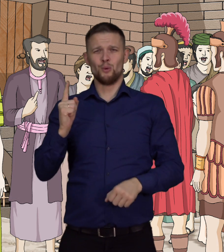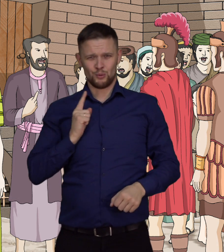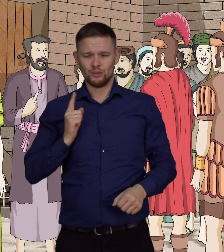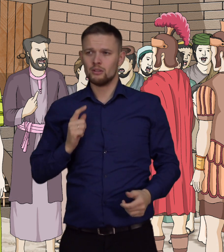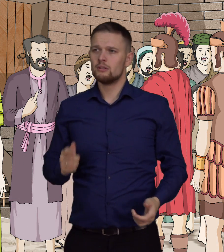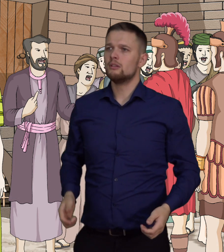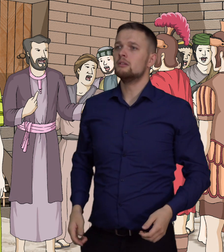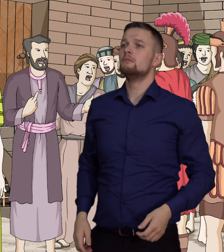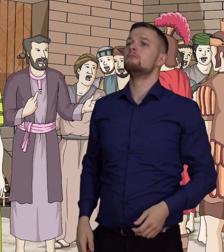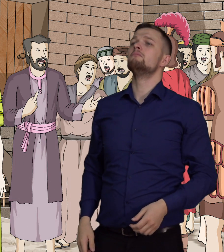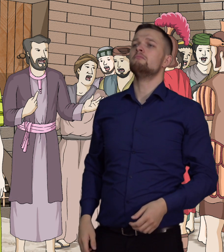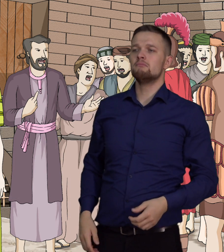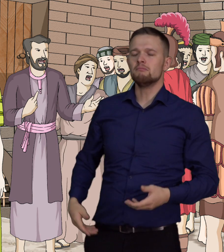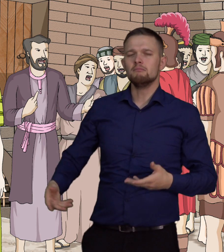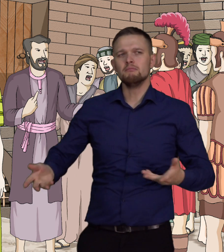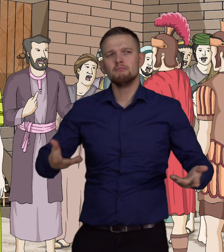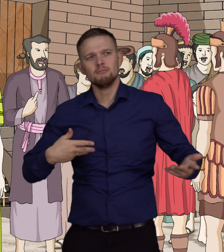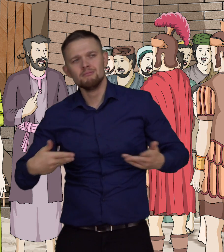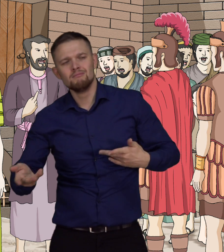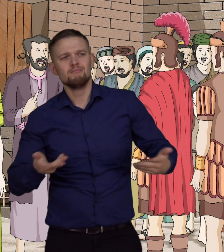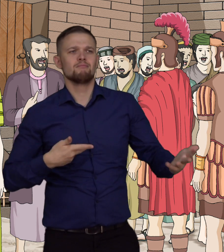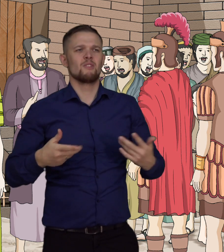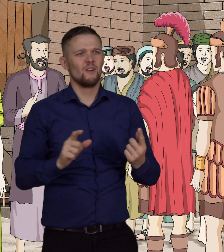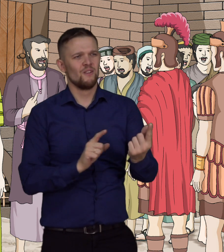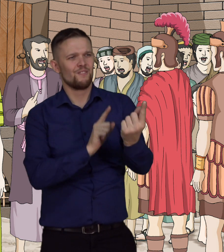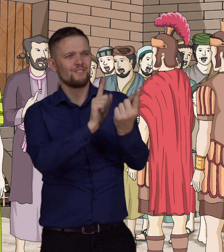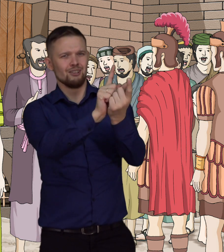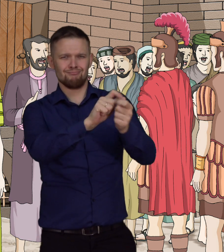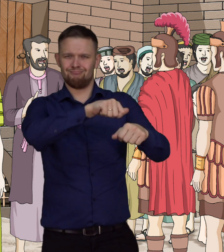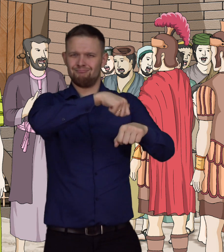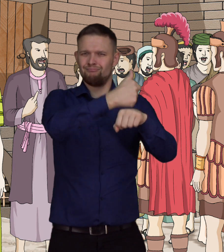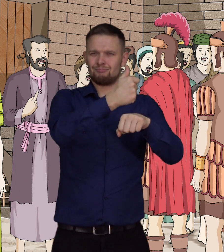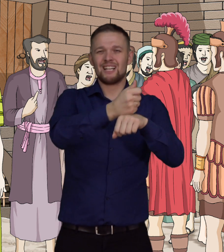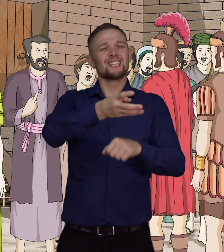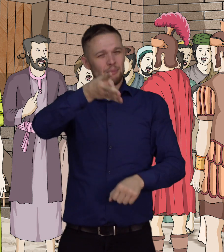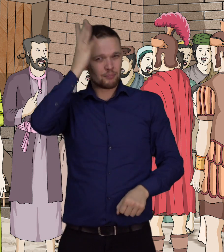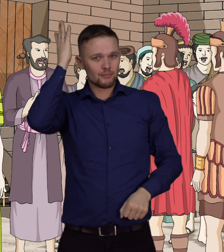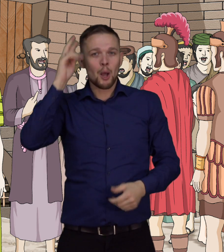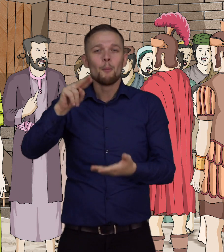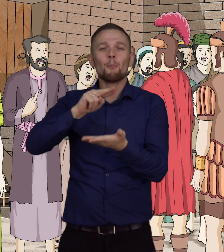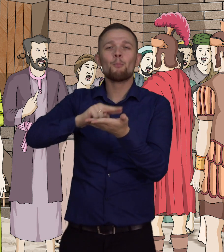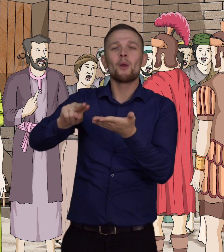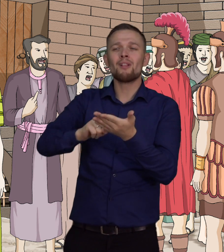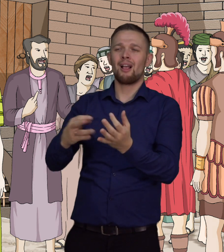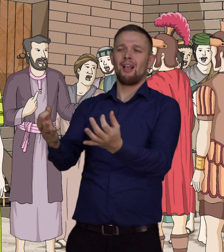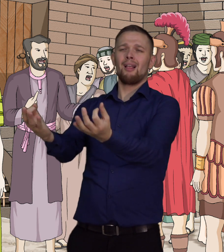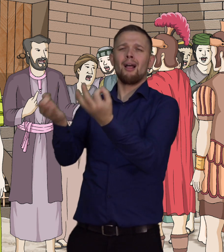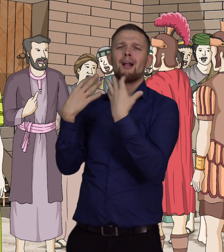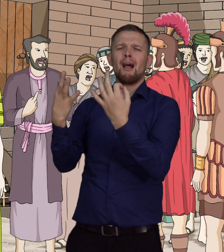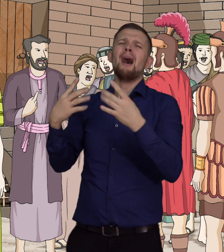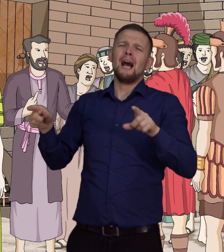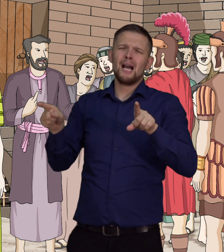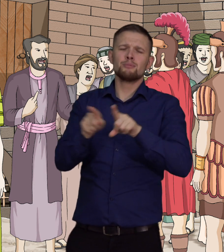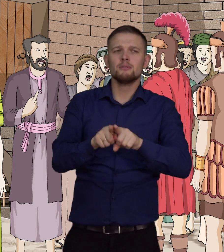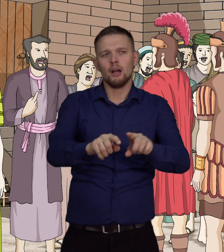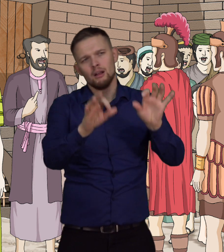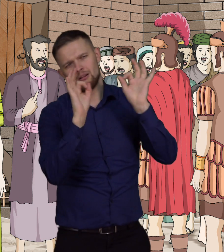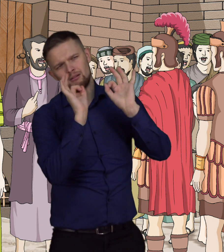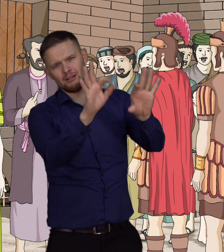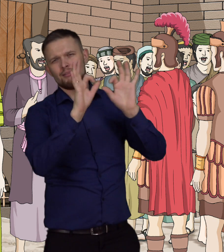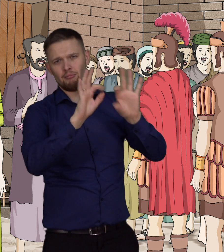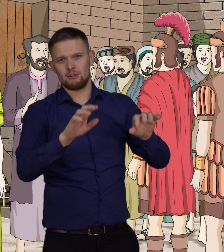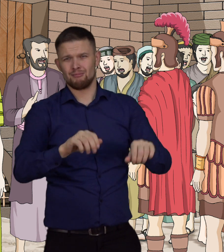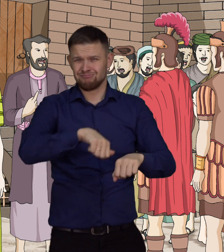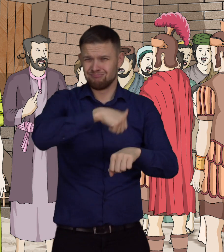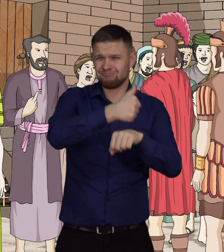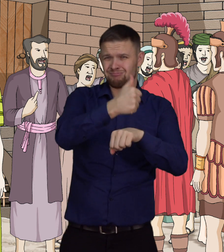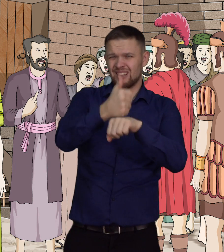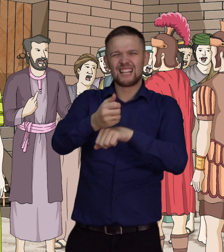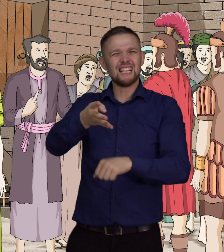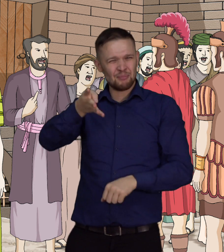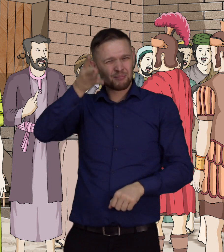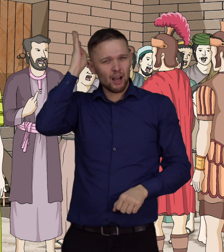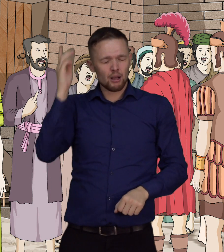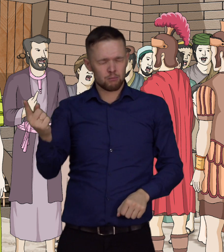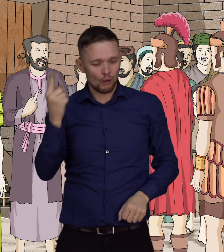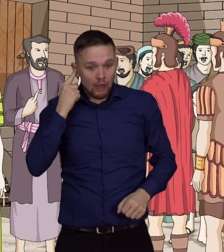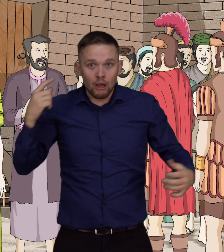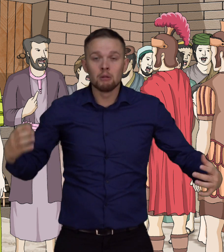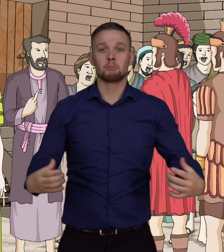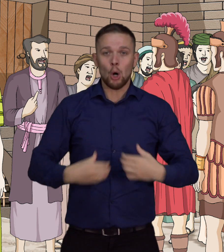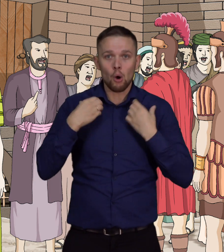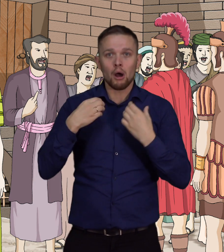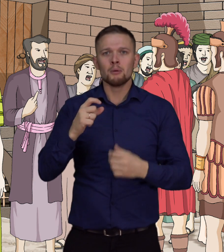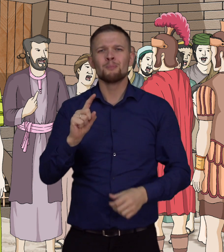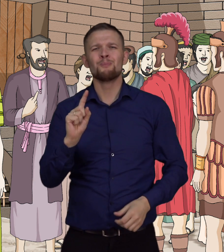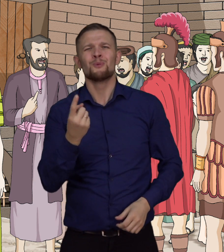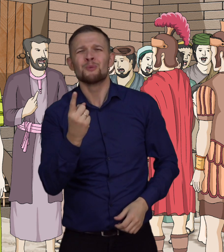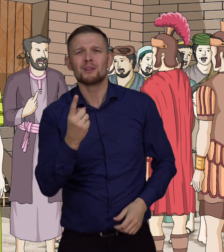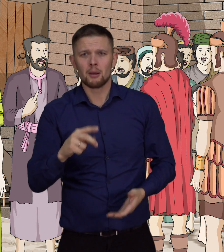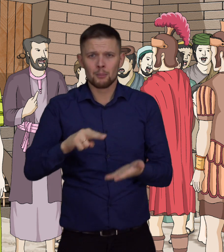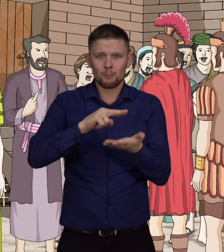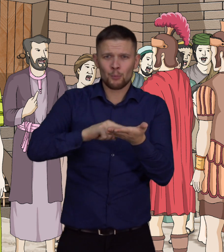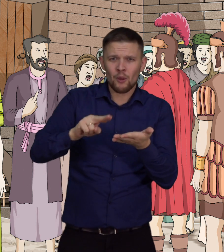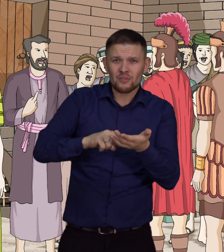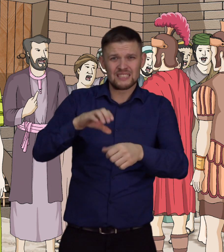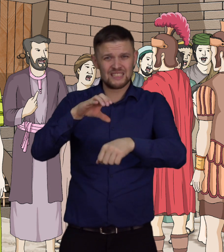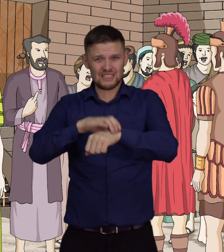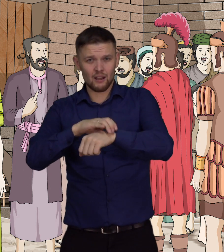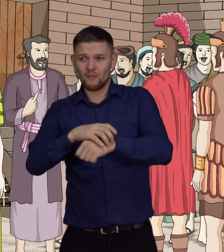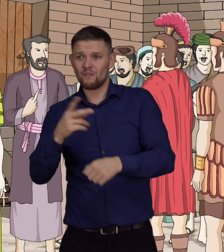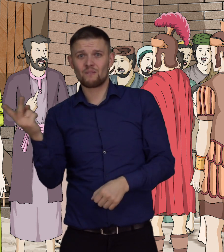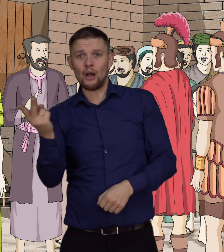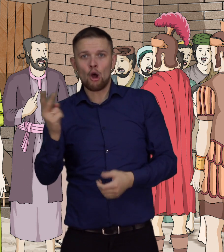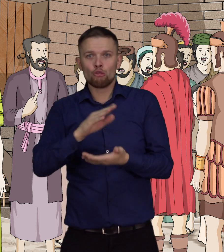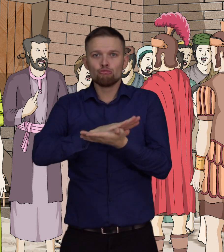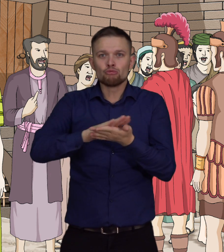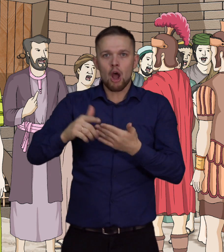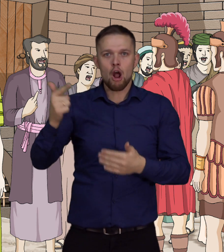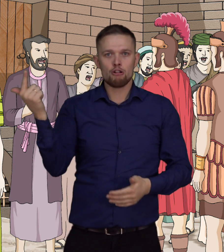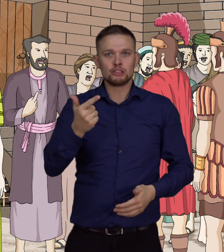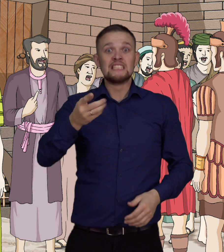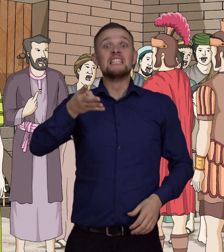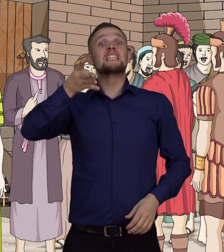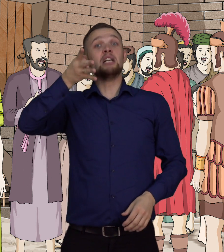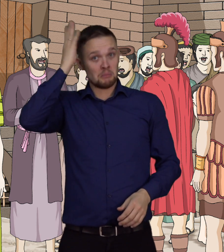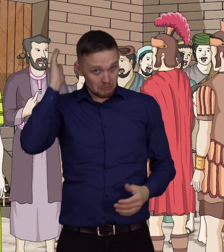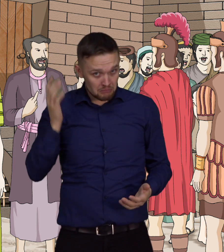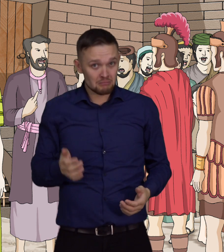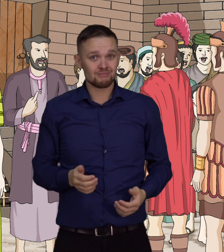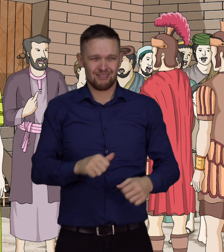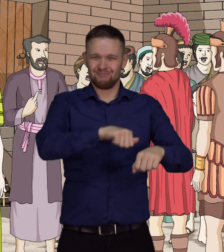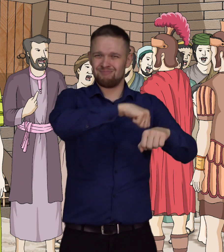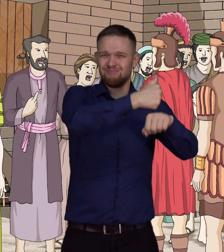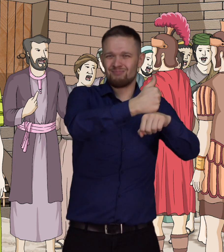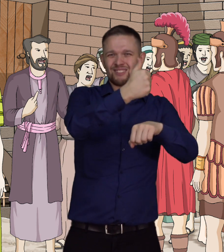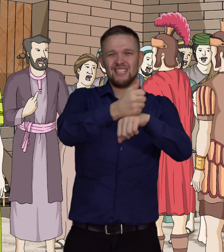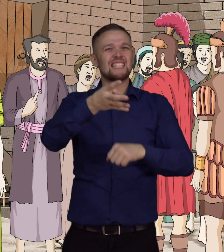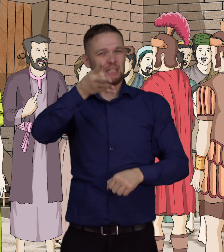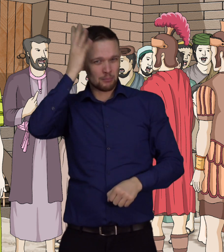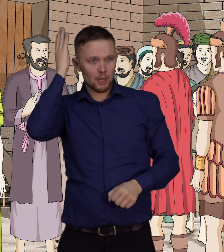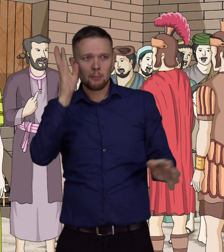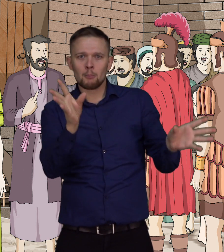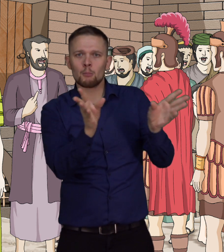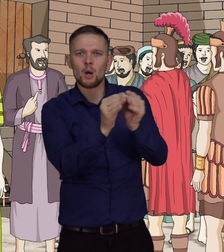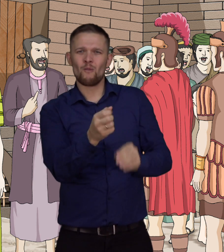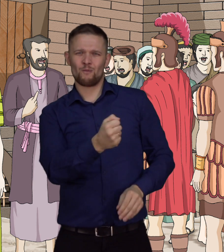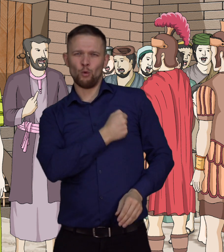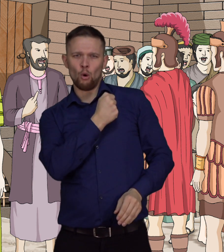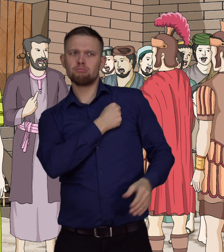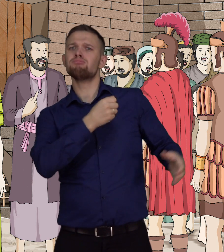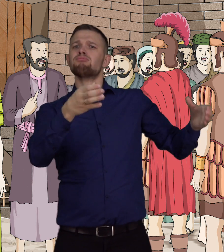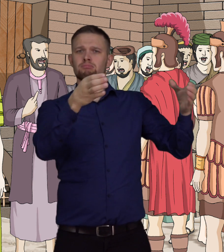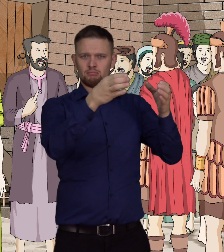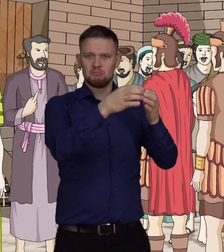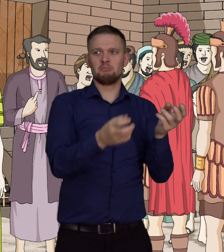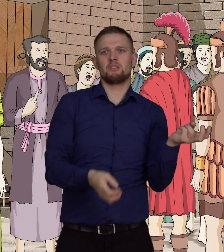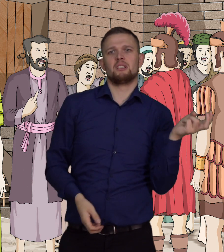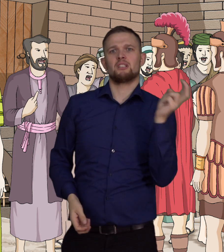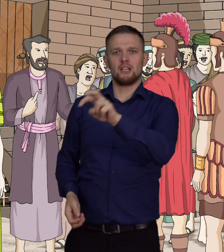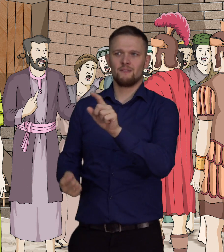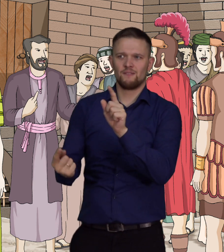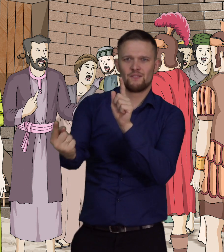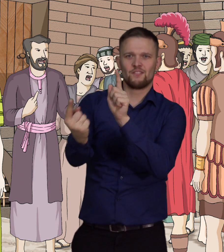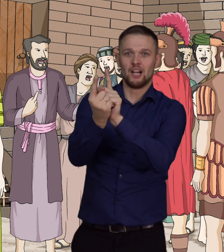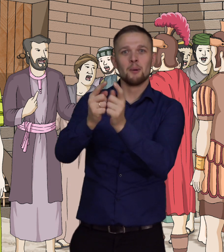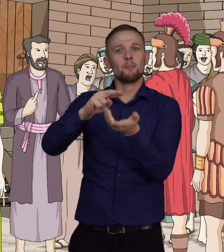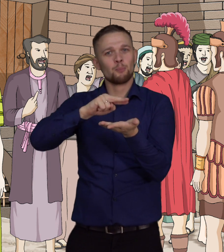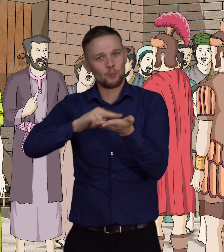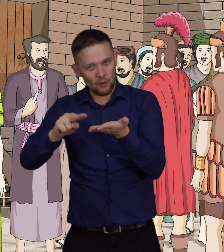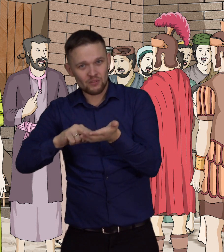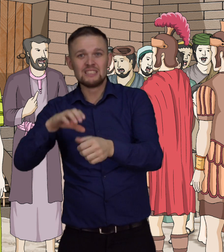And now do they want to send us away secretly? Absolutely not! Let them come themselves and escort us out!”